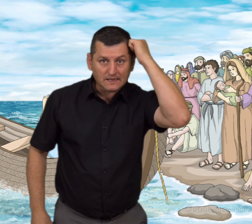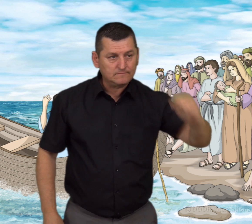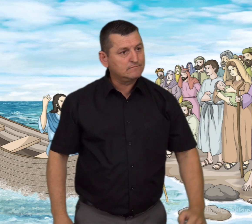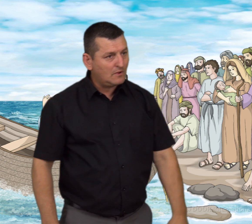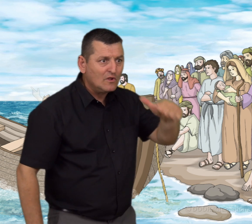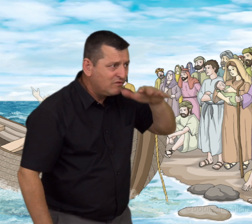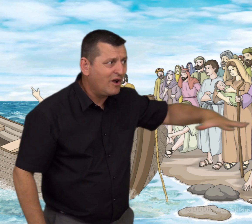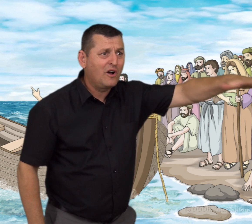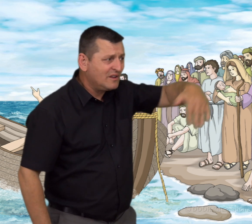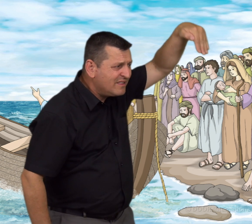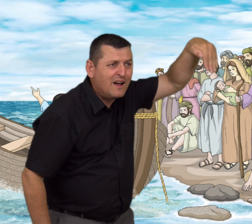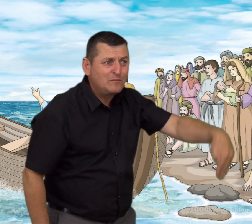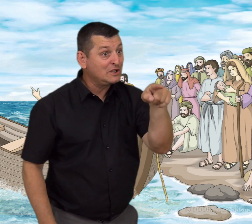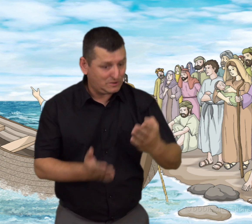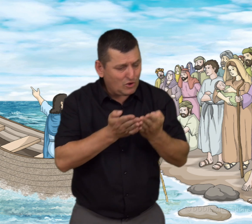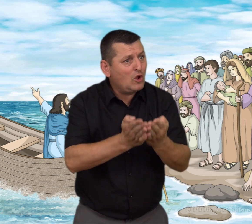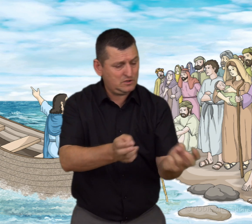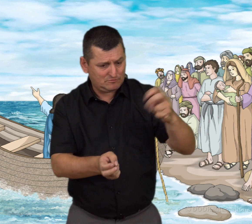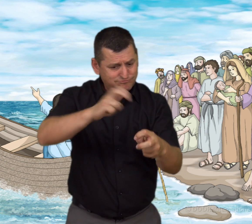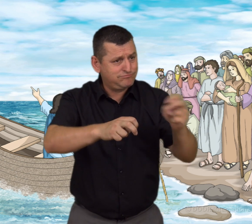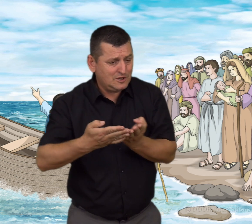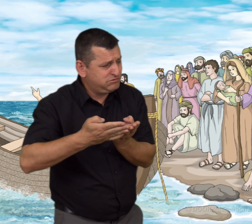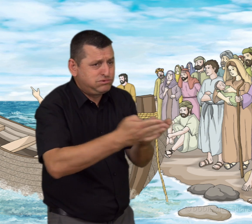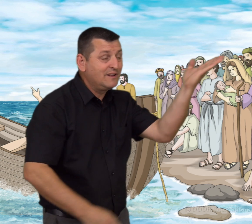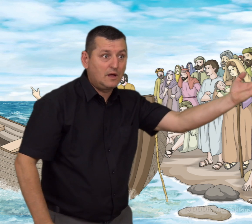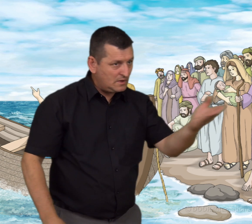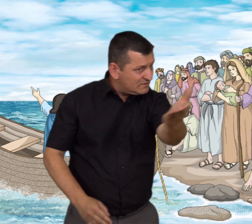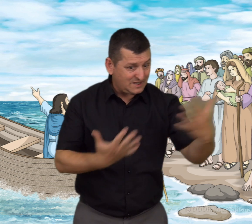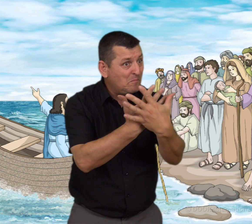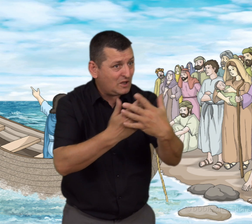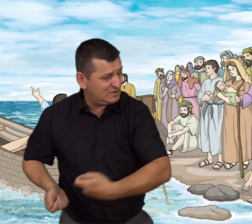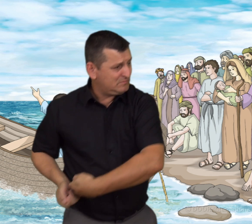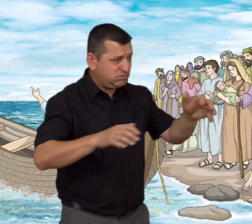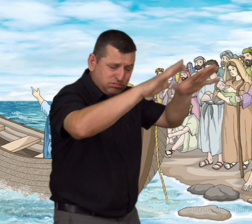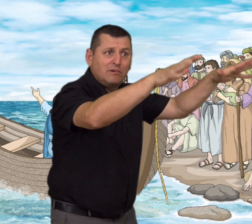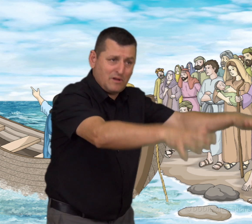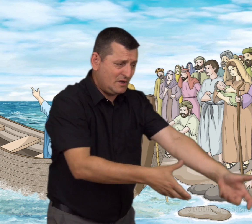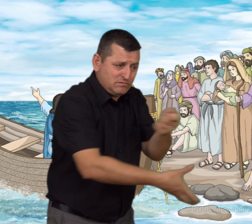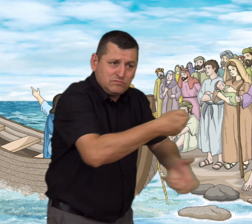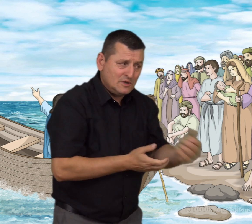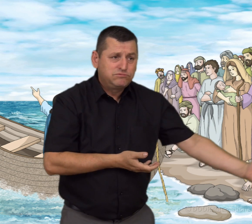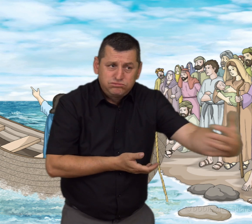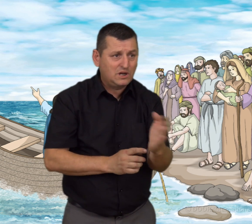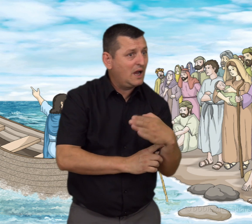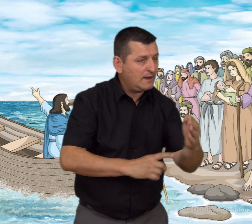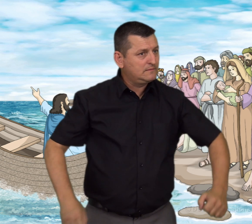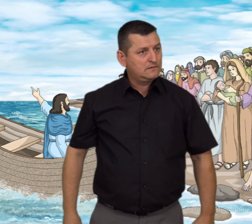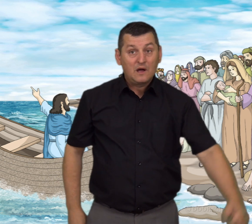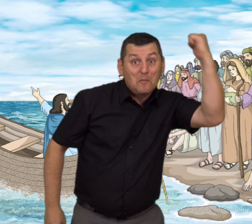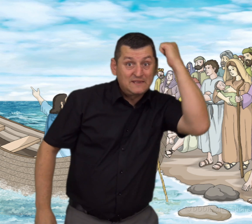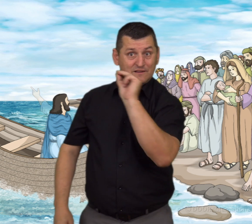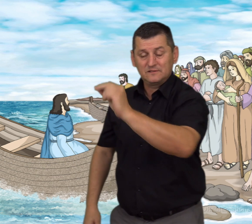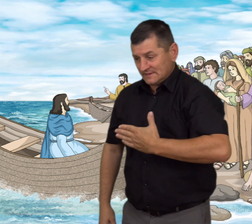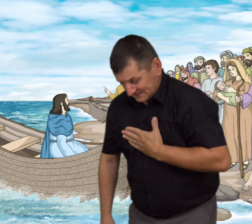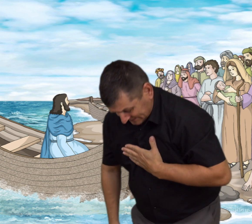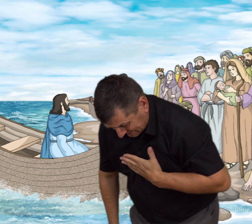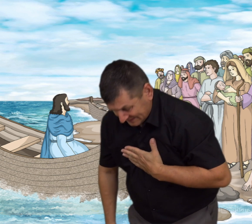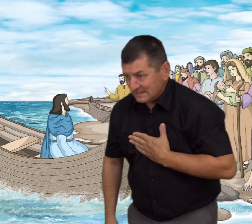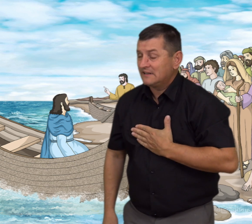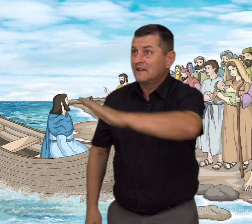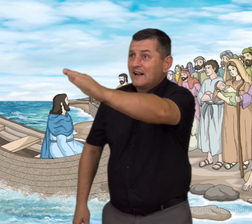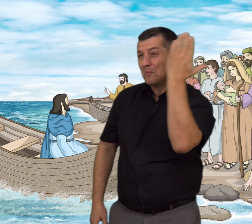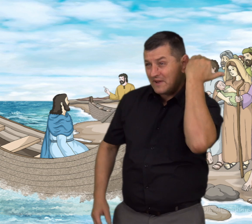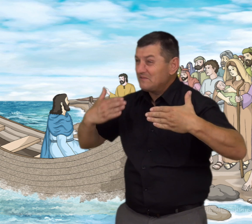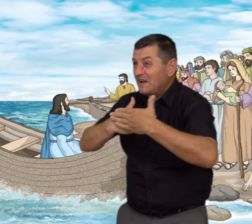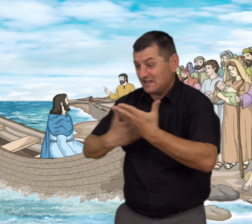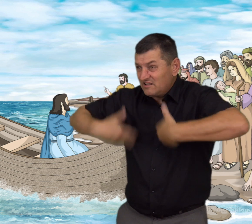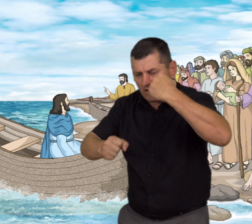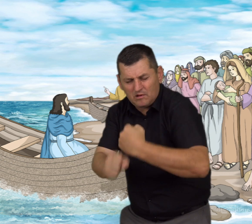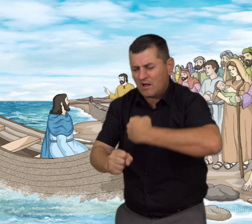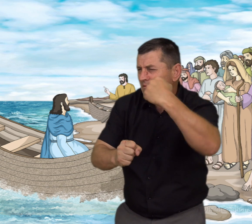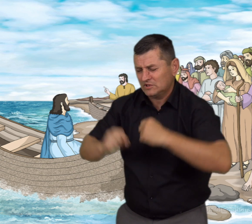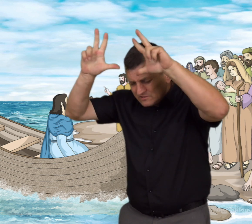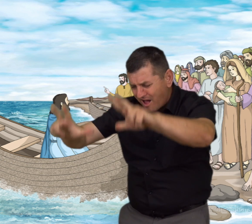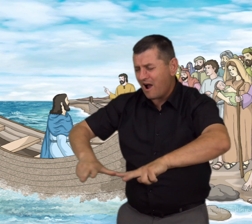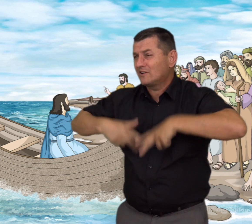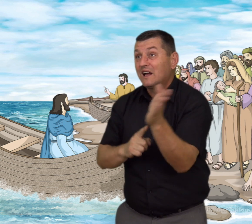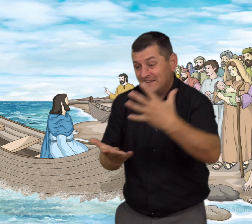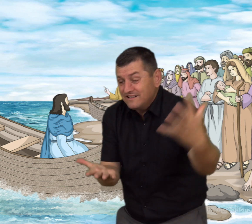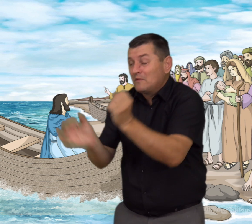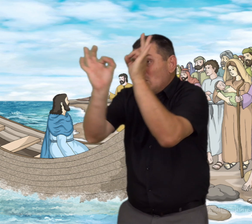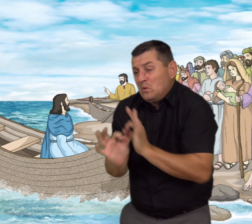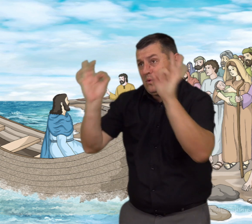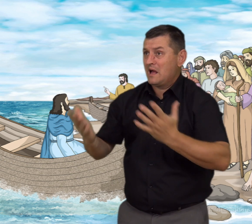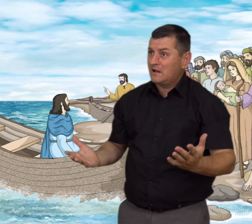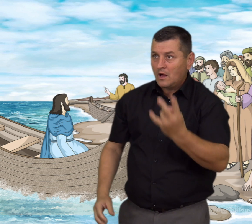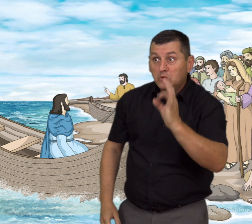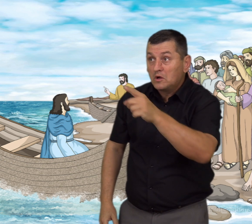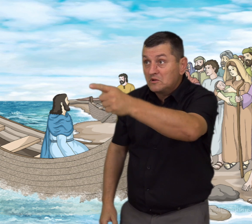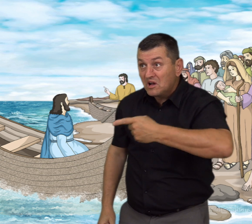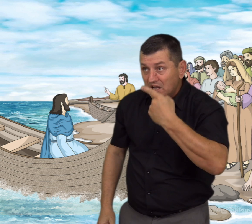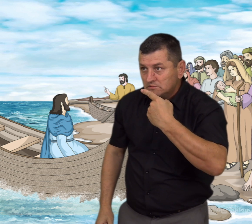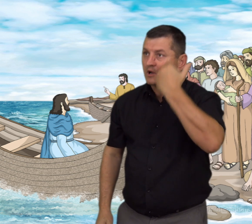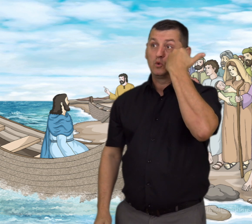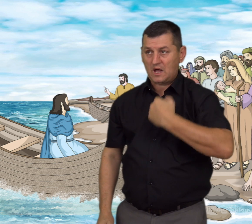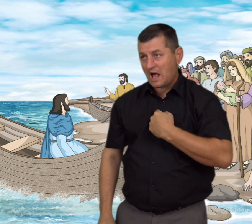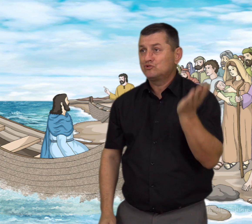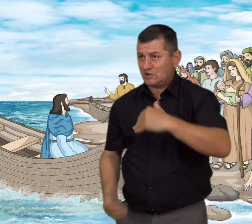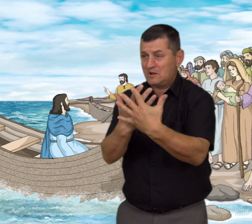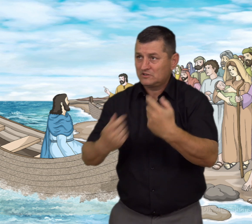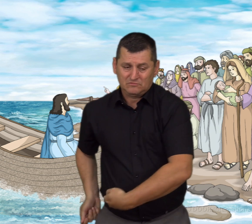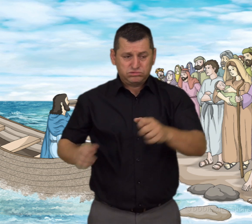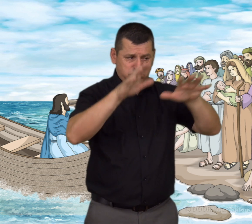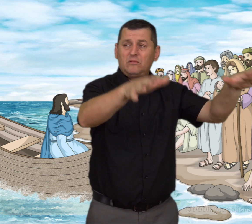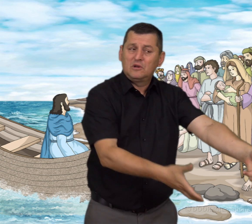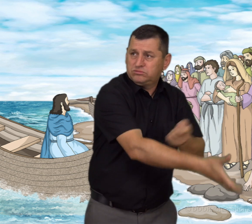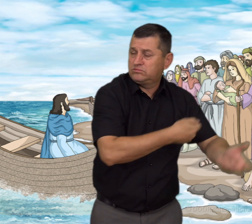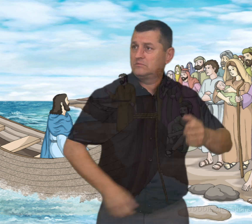When Jesus had finished speaking, He said to Simon, “Put out into deep water and let down your nets for a catch.”